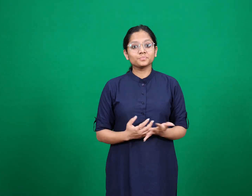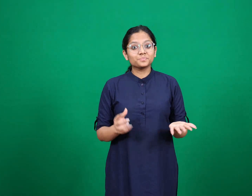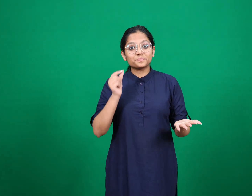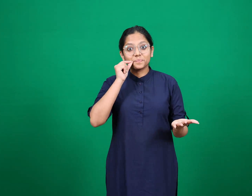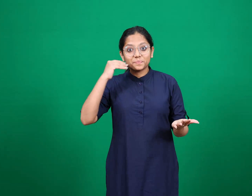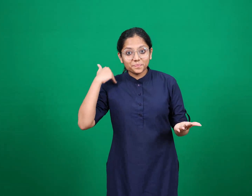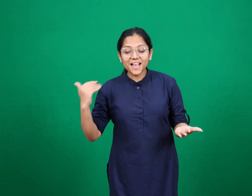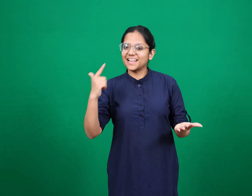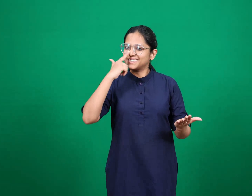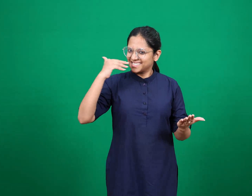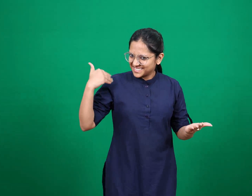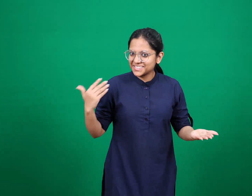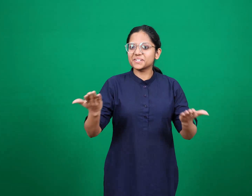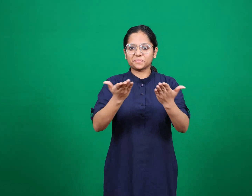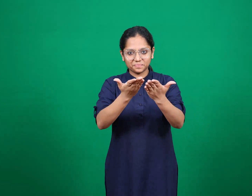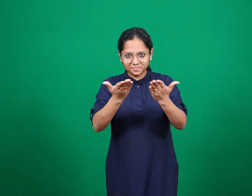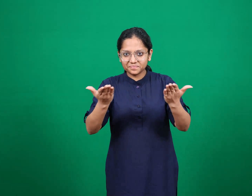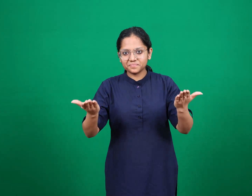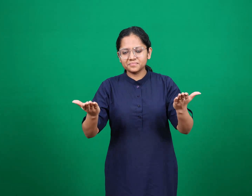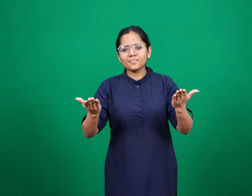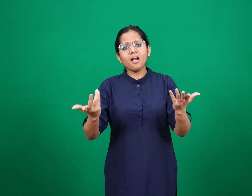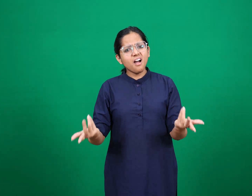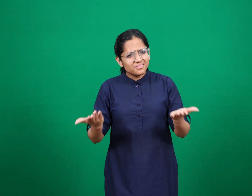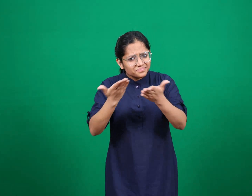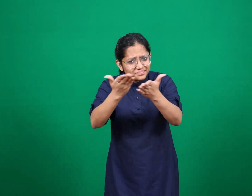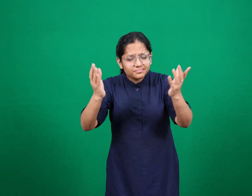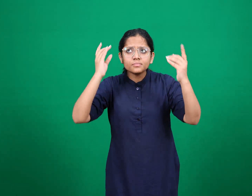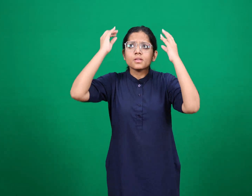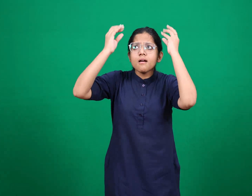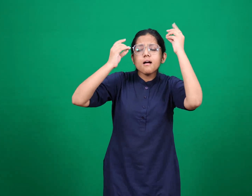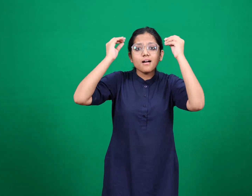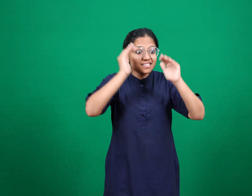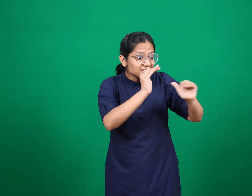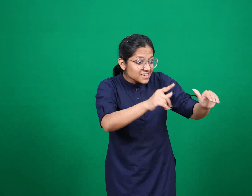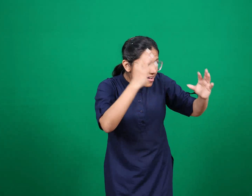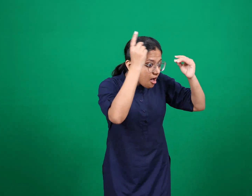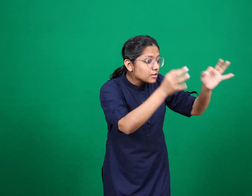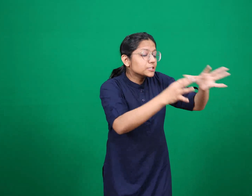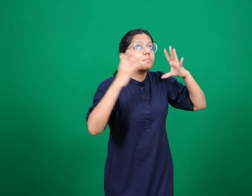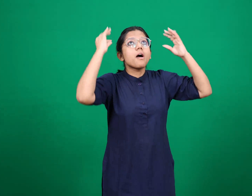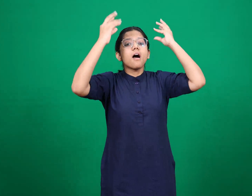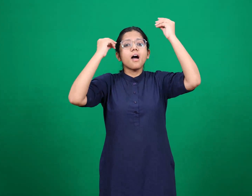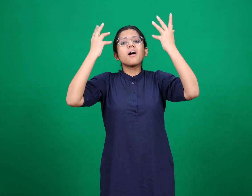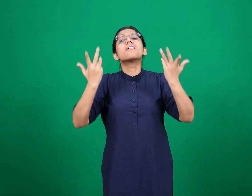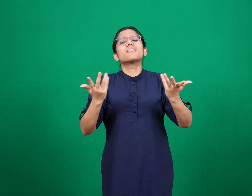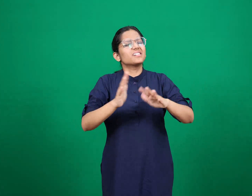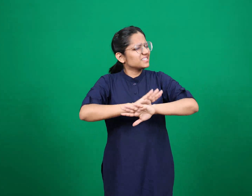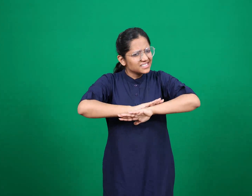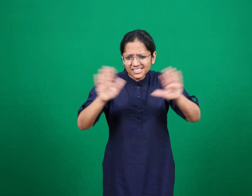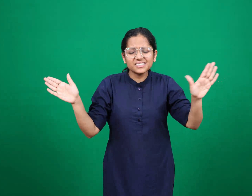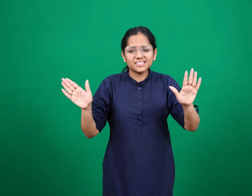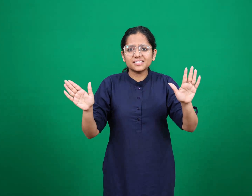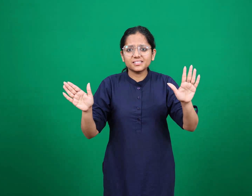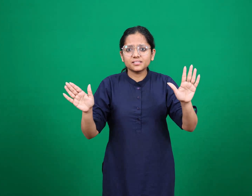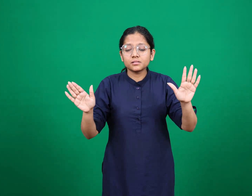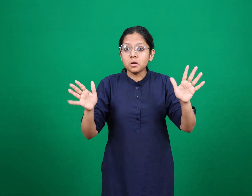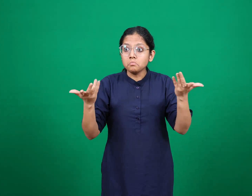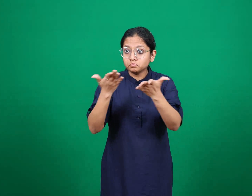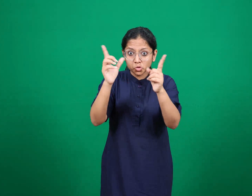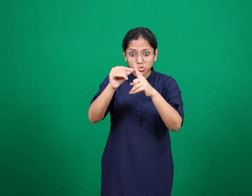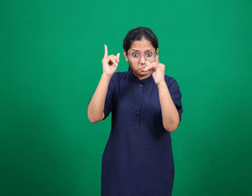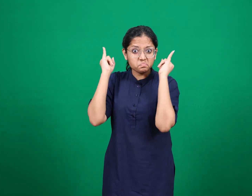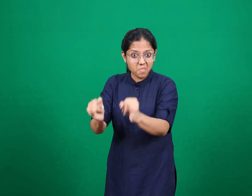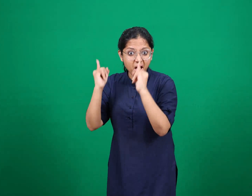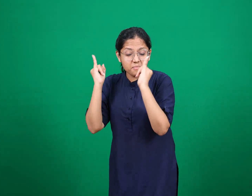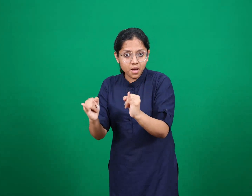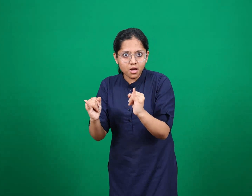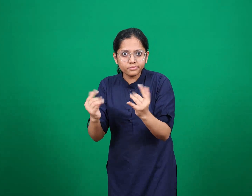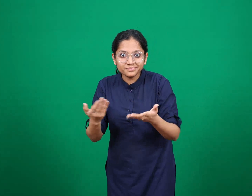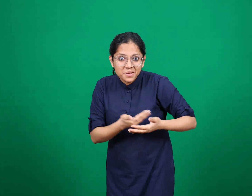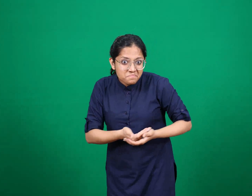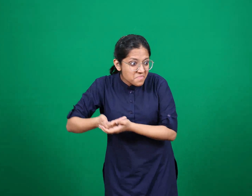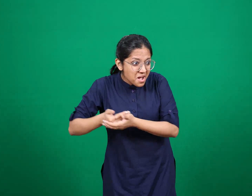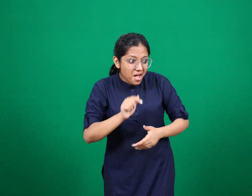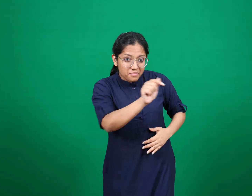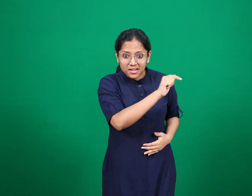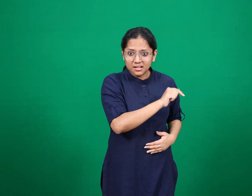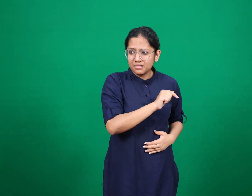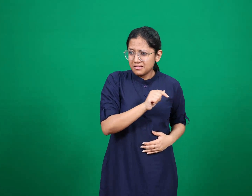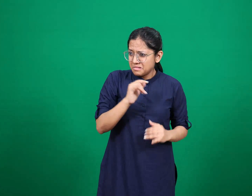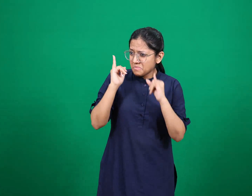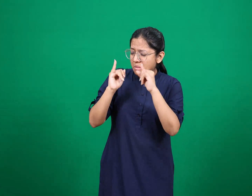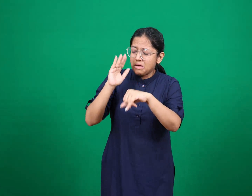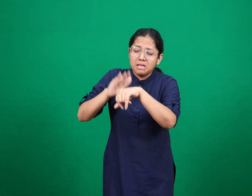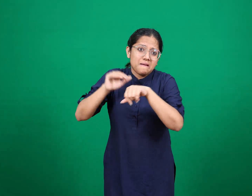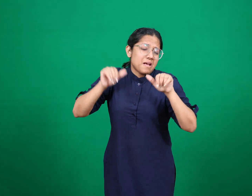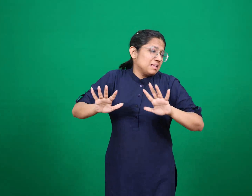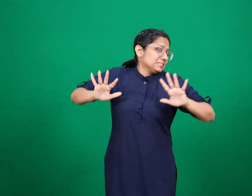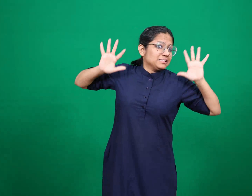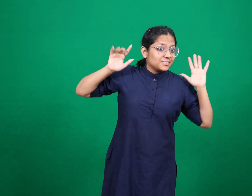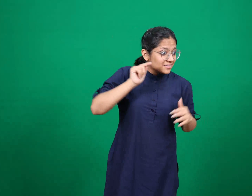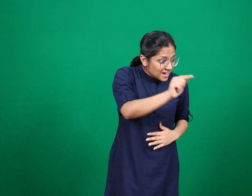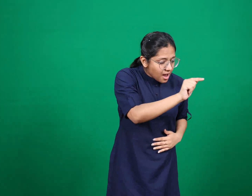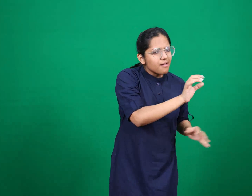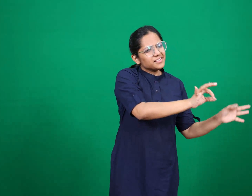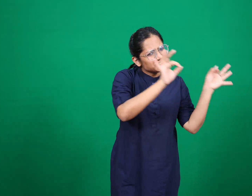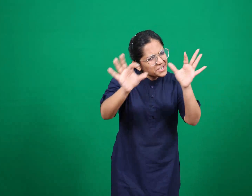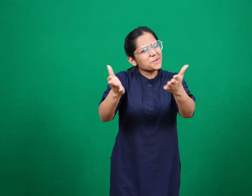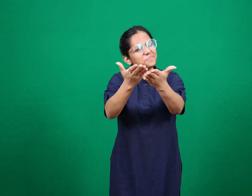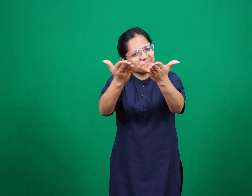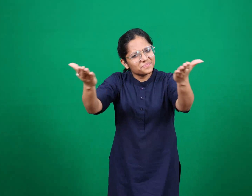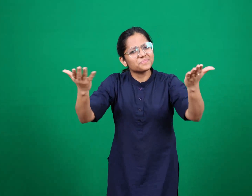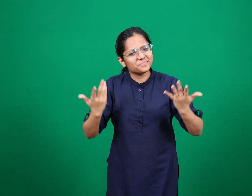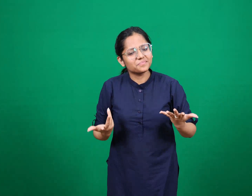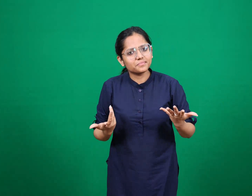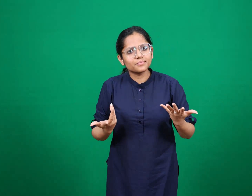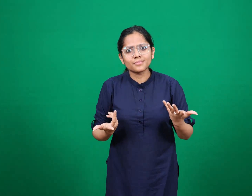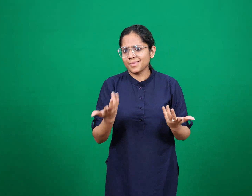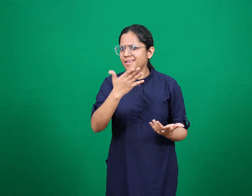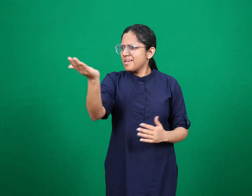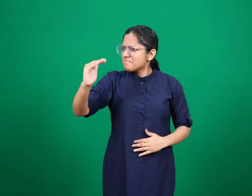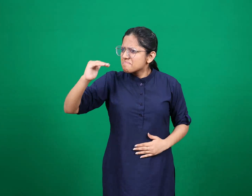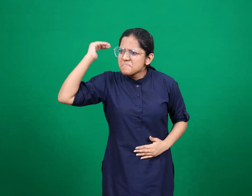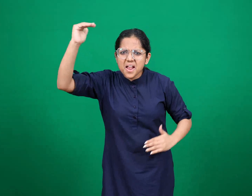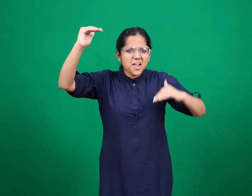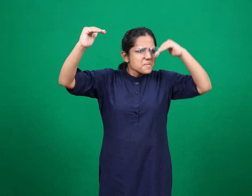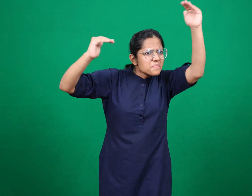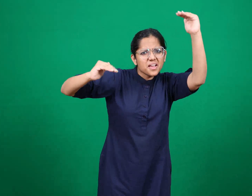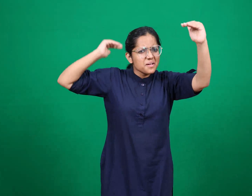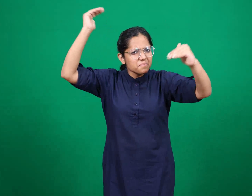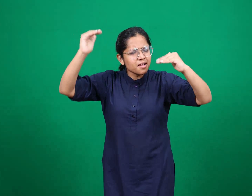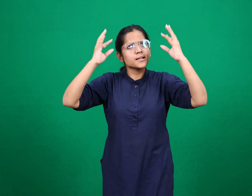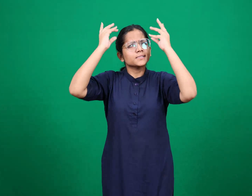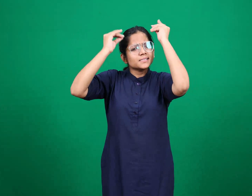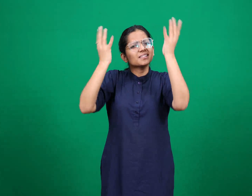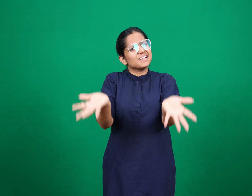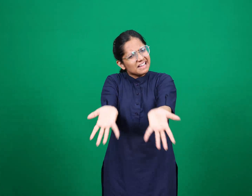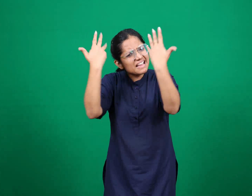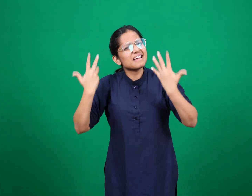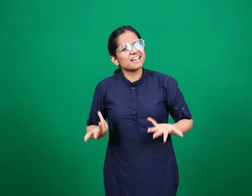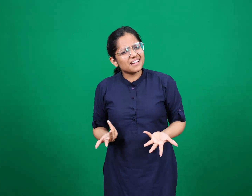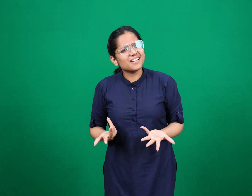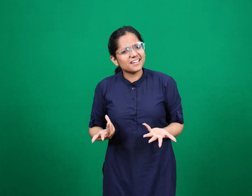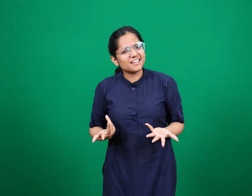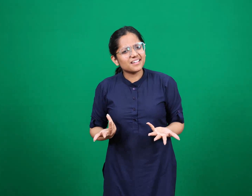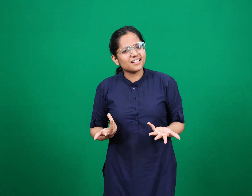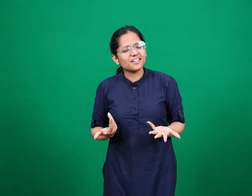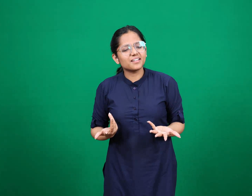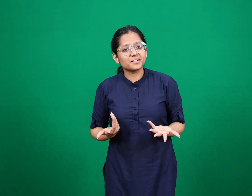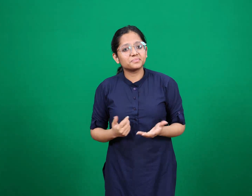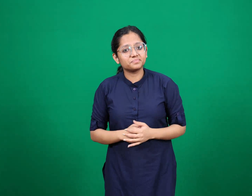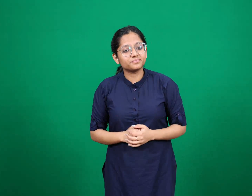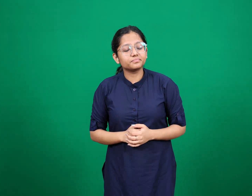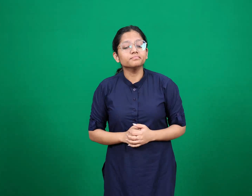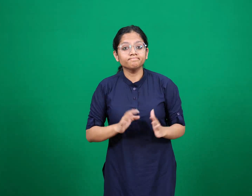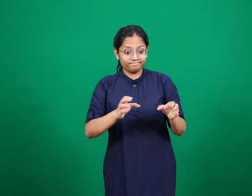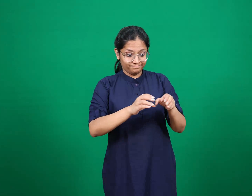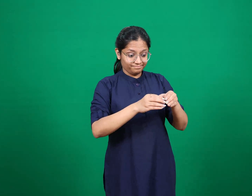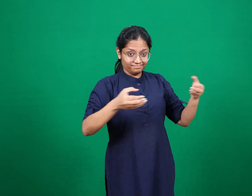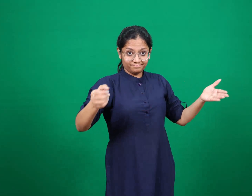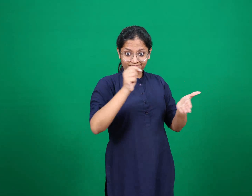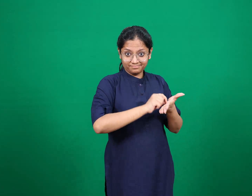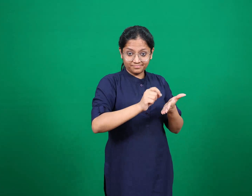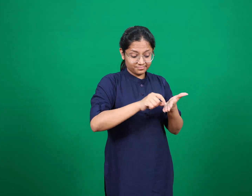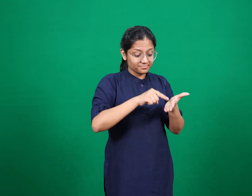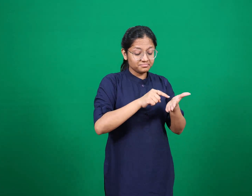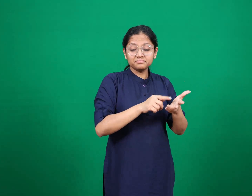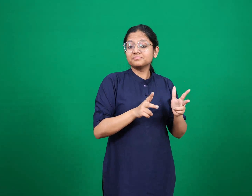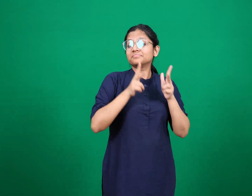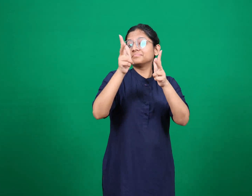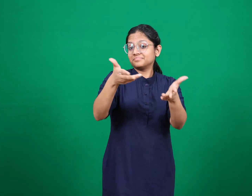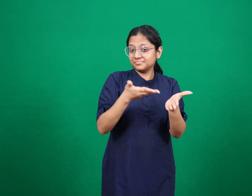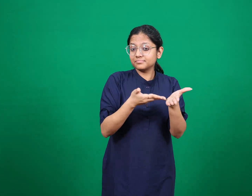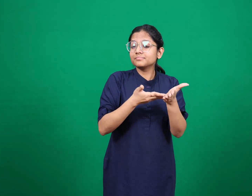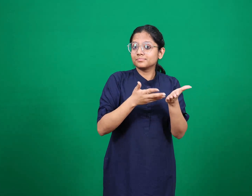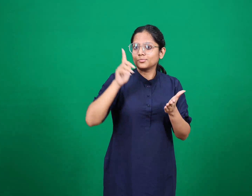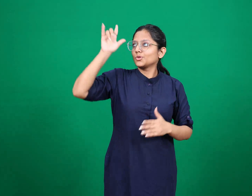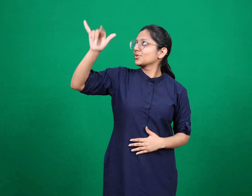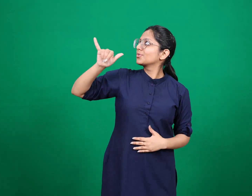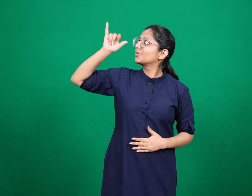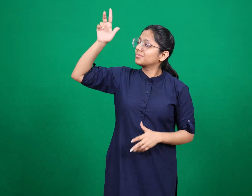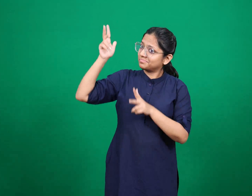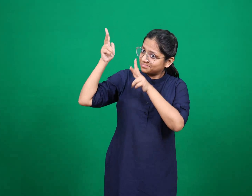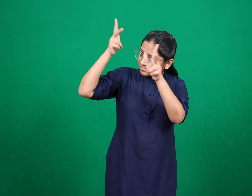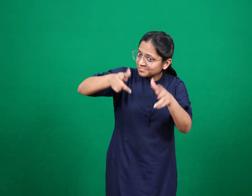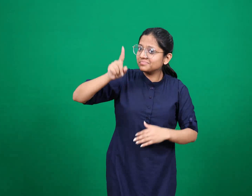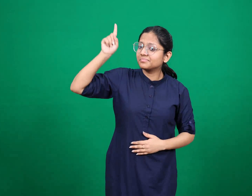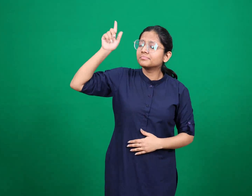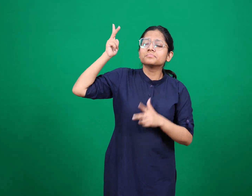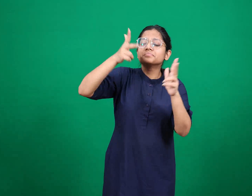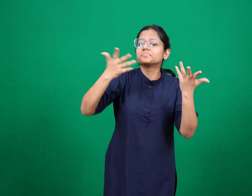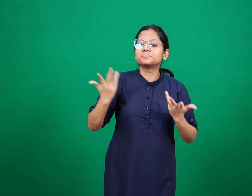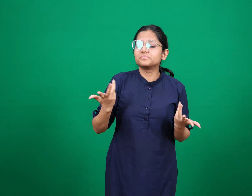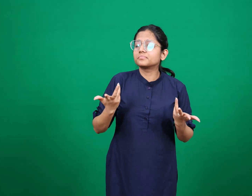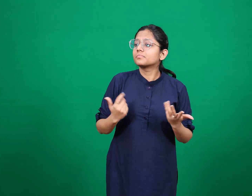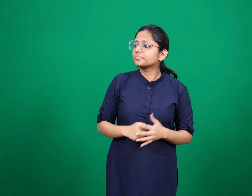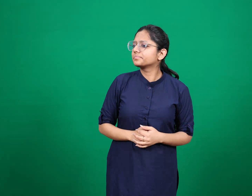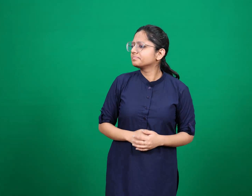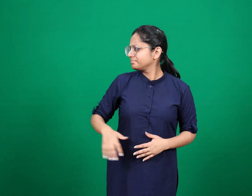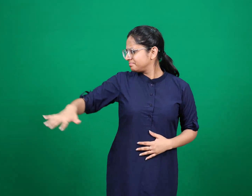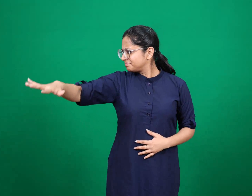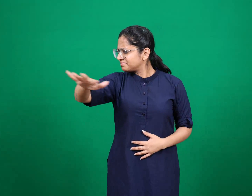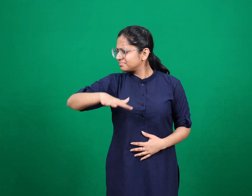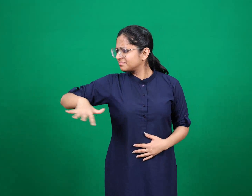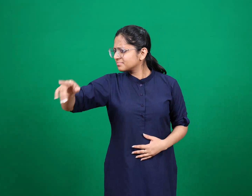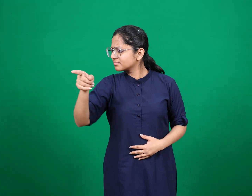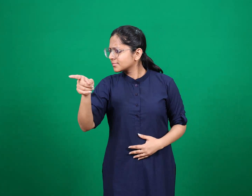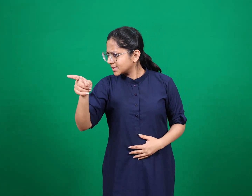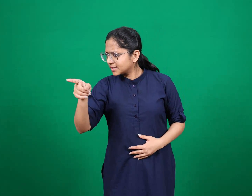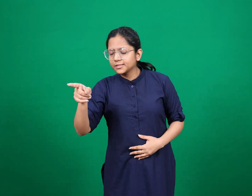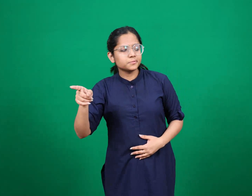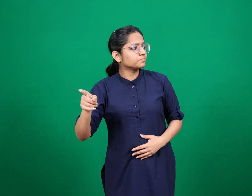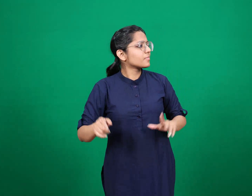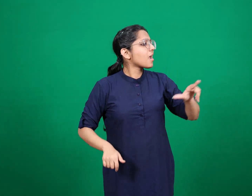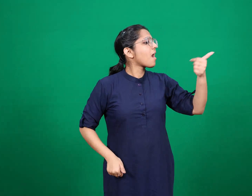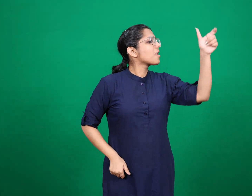Brothers, stop thinking like children. In regard to evil be infants, but in your thinking be mature.